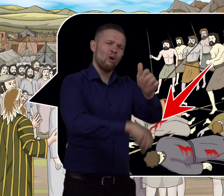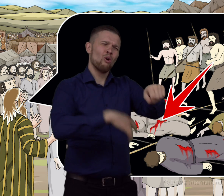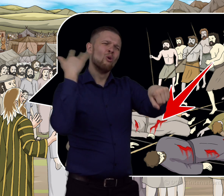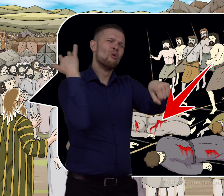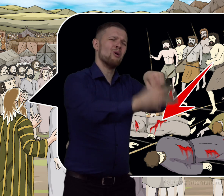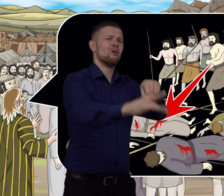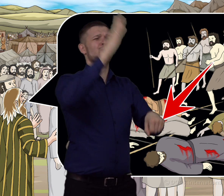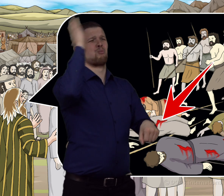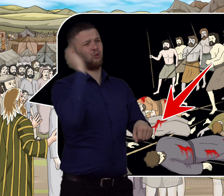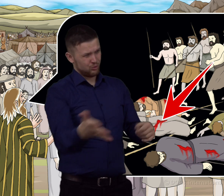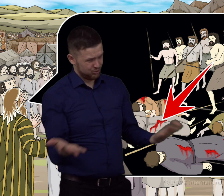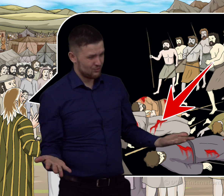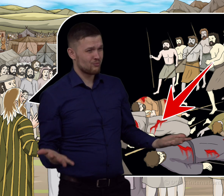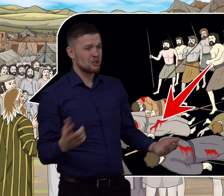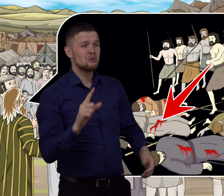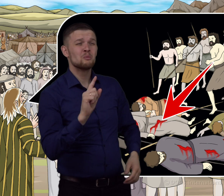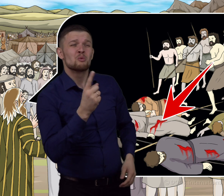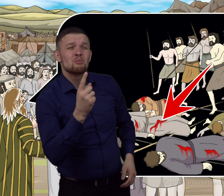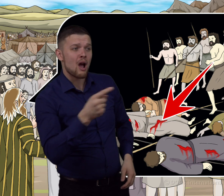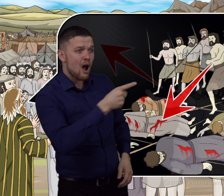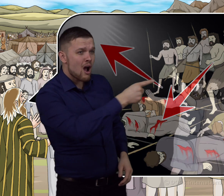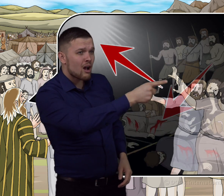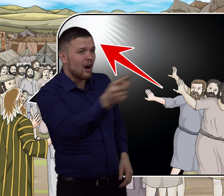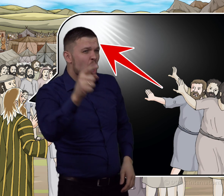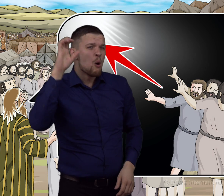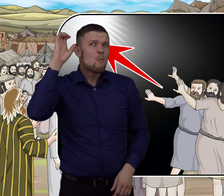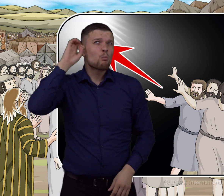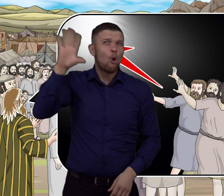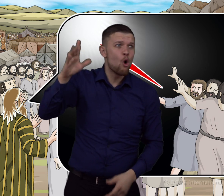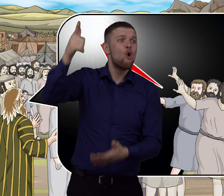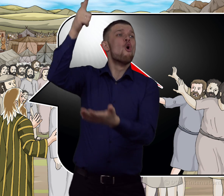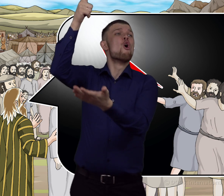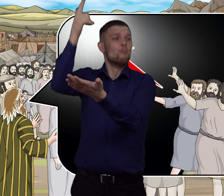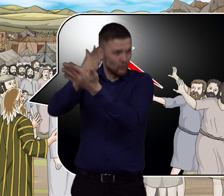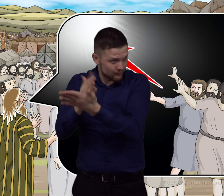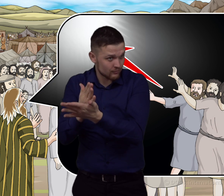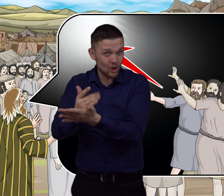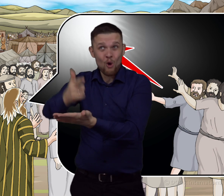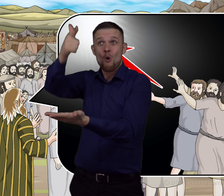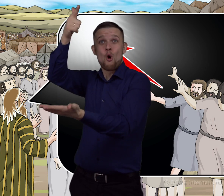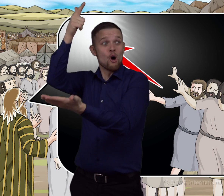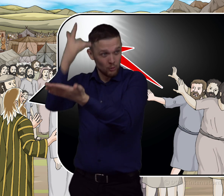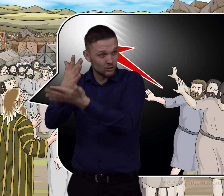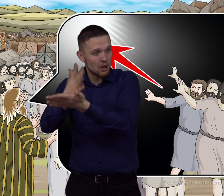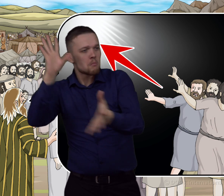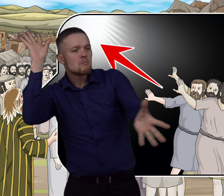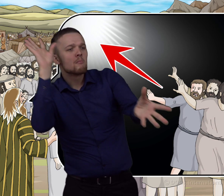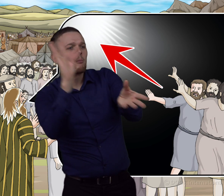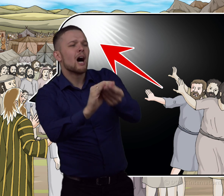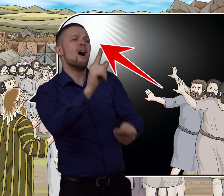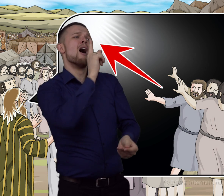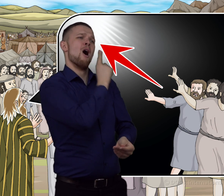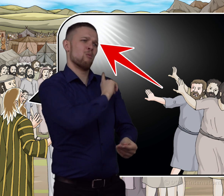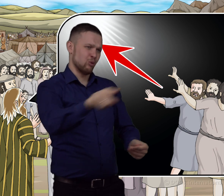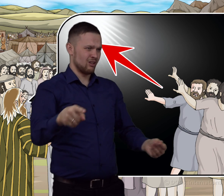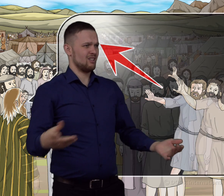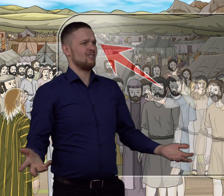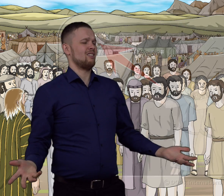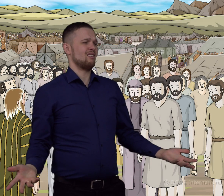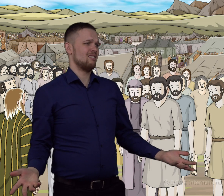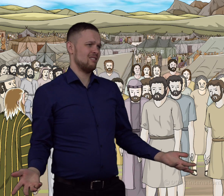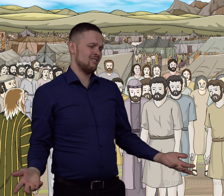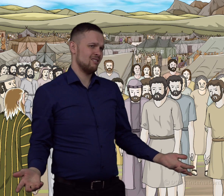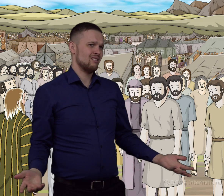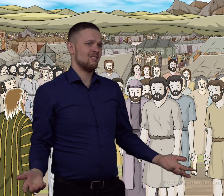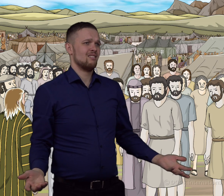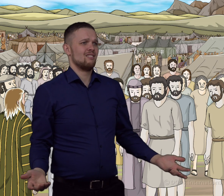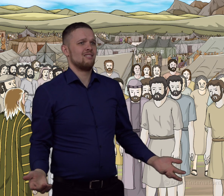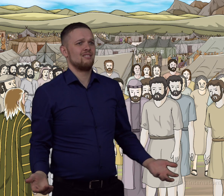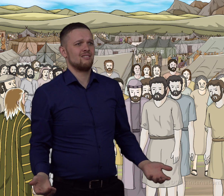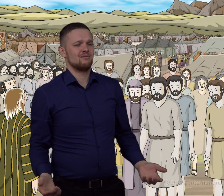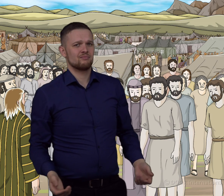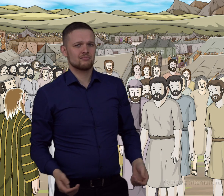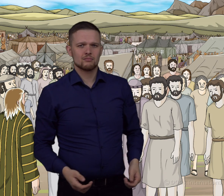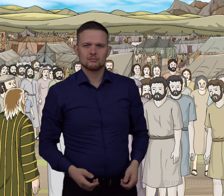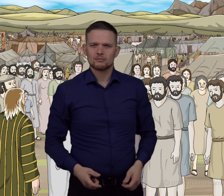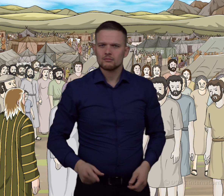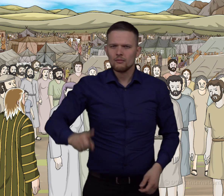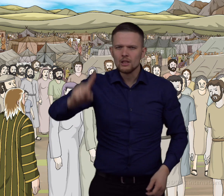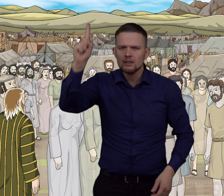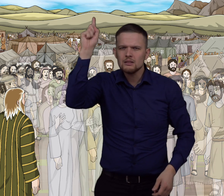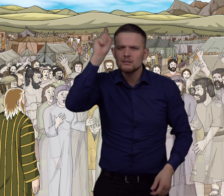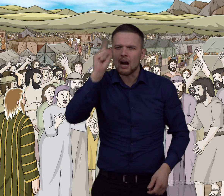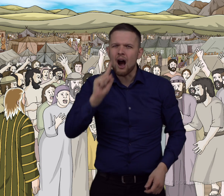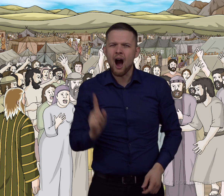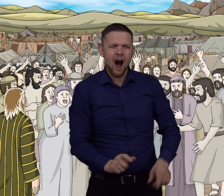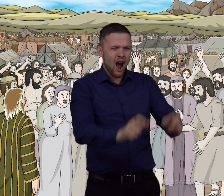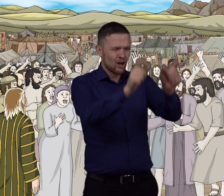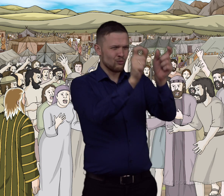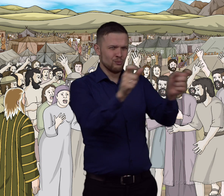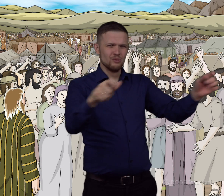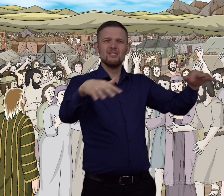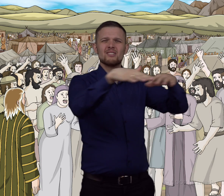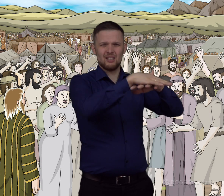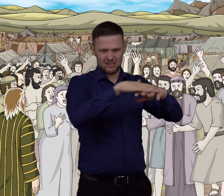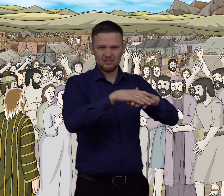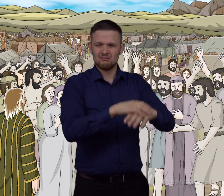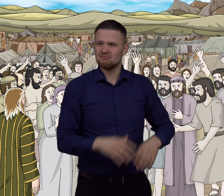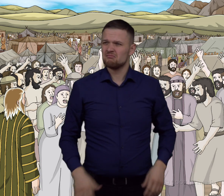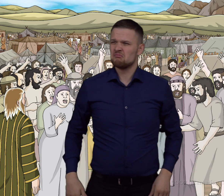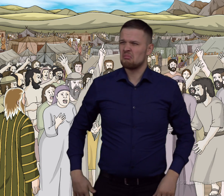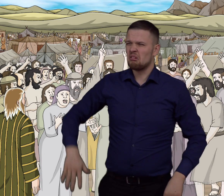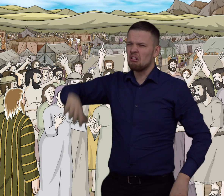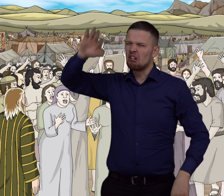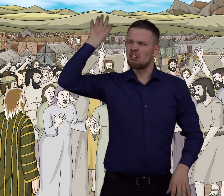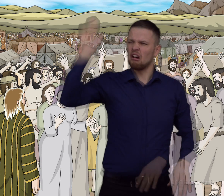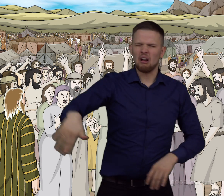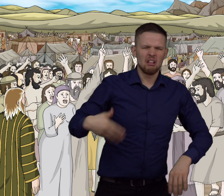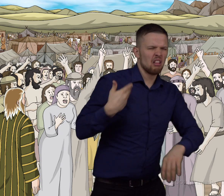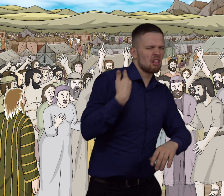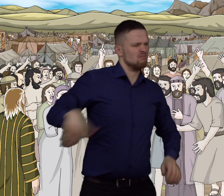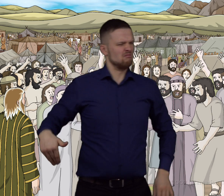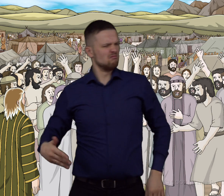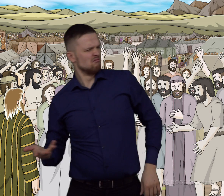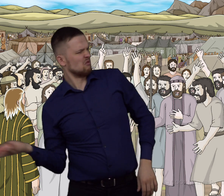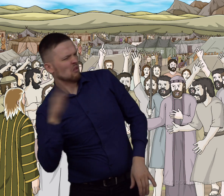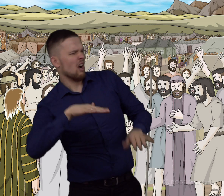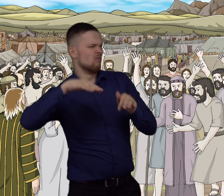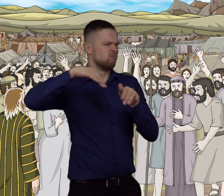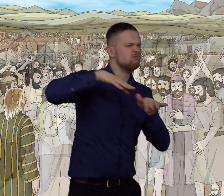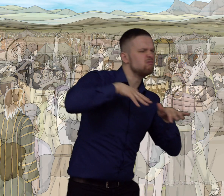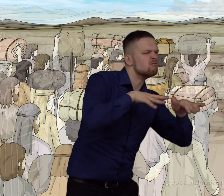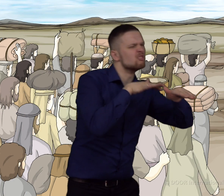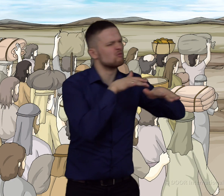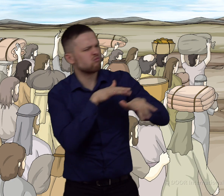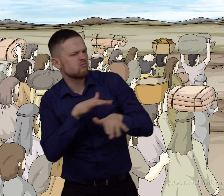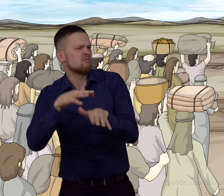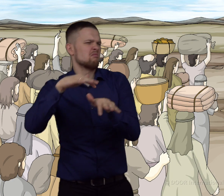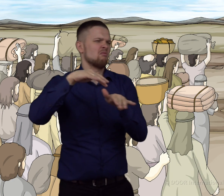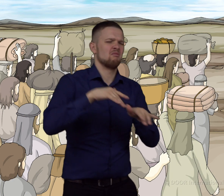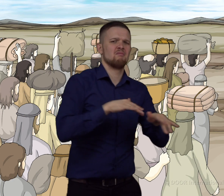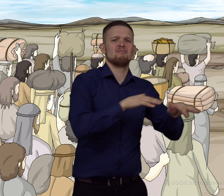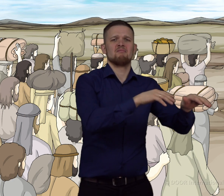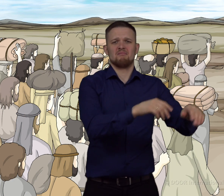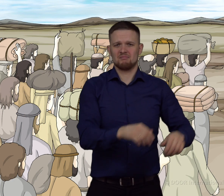Because you have turned away from the LORD, He will not be with you.”